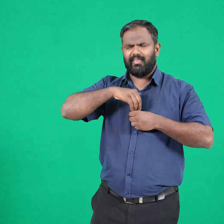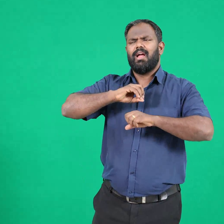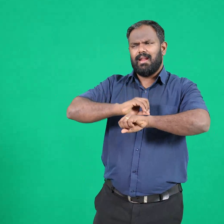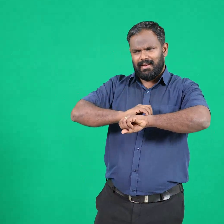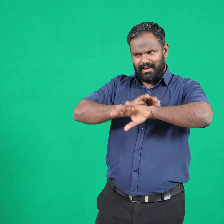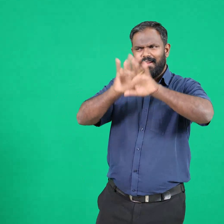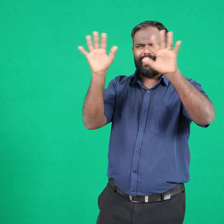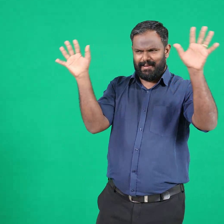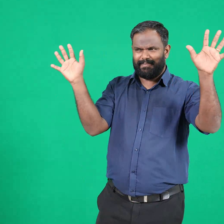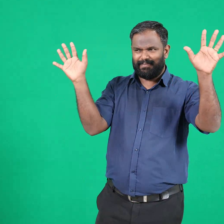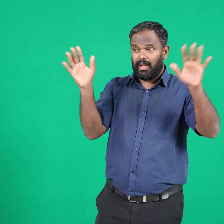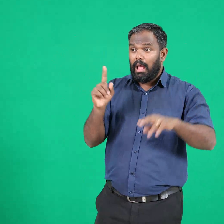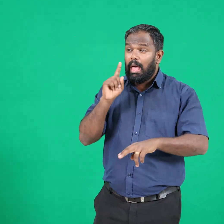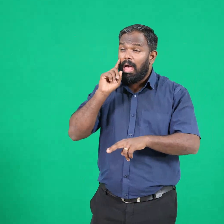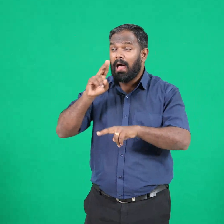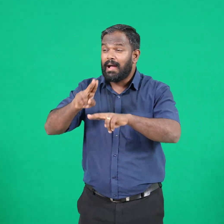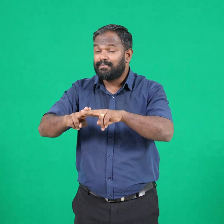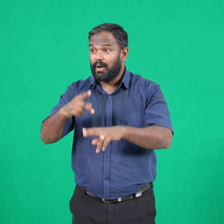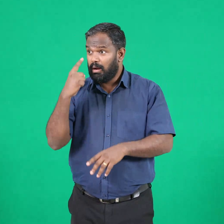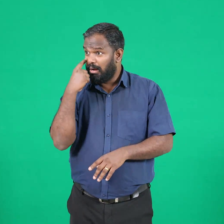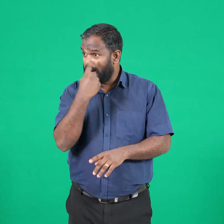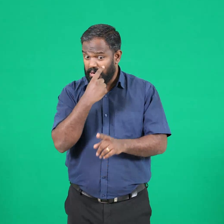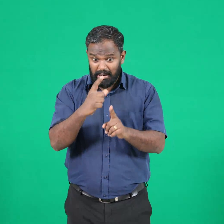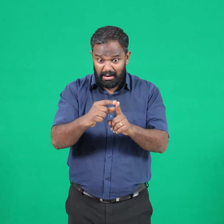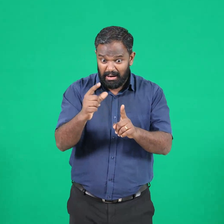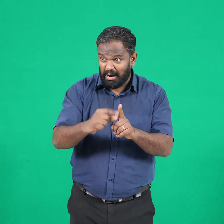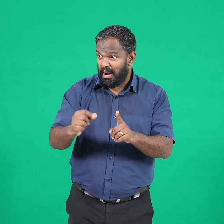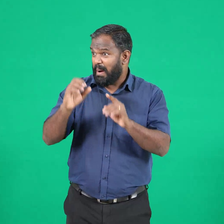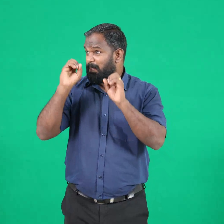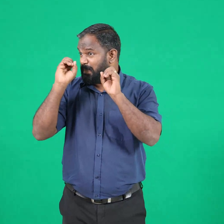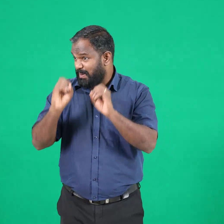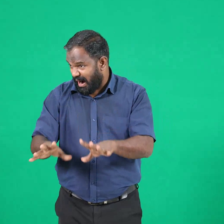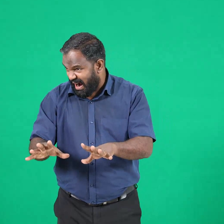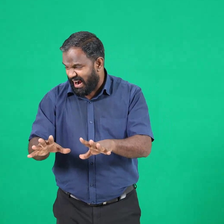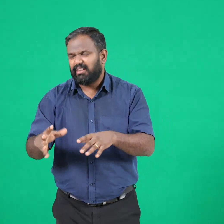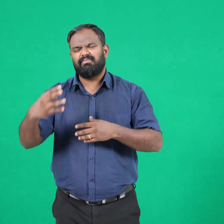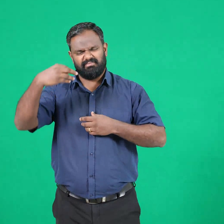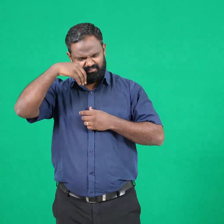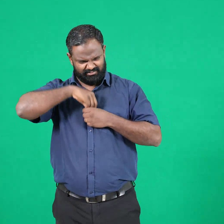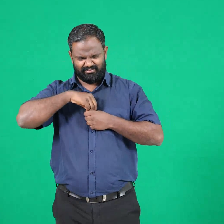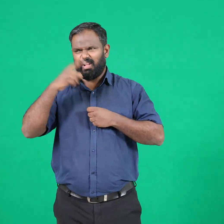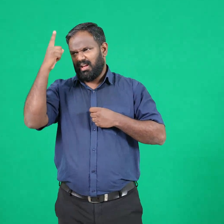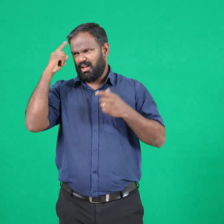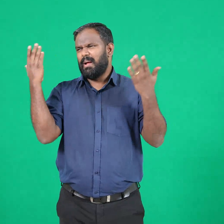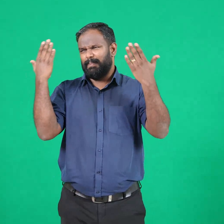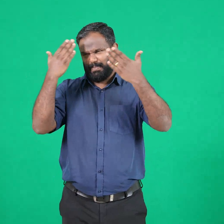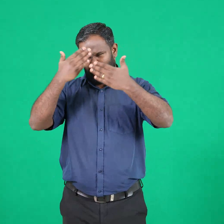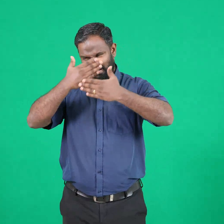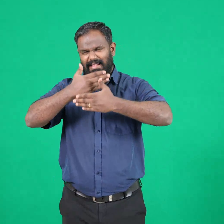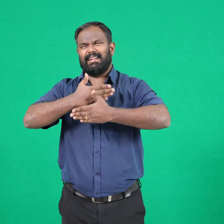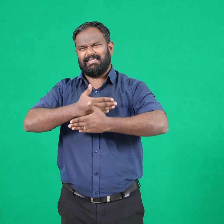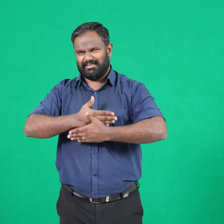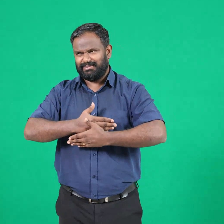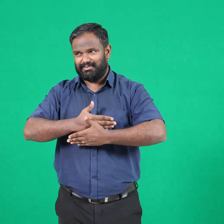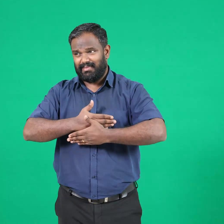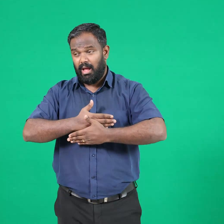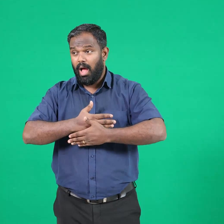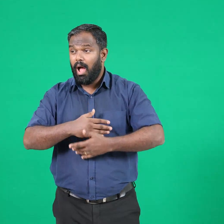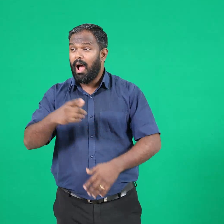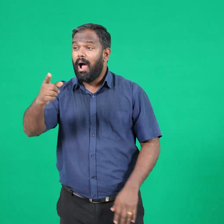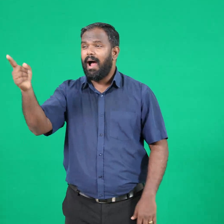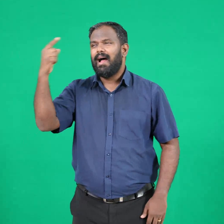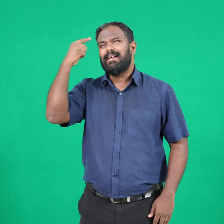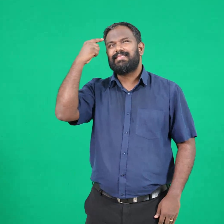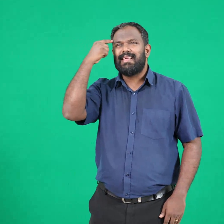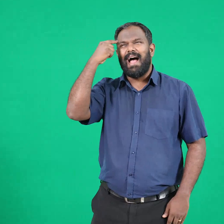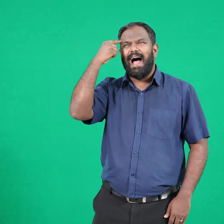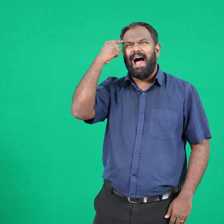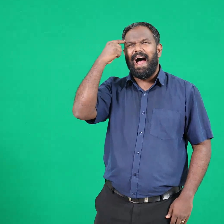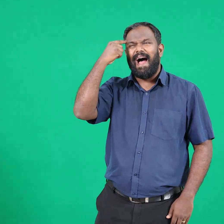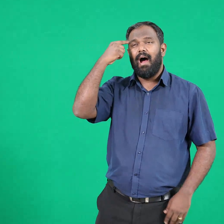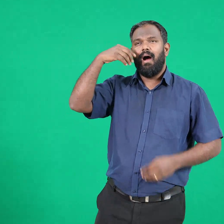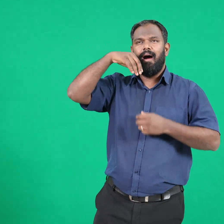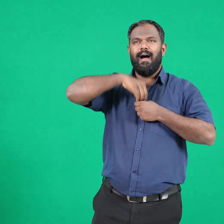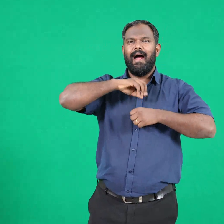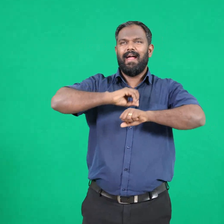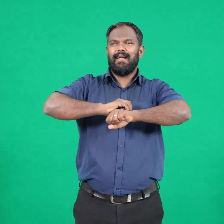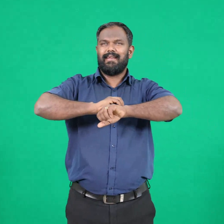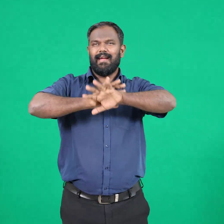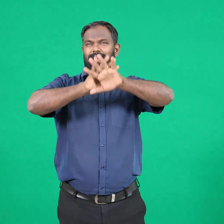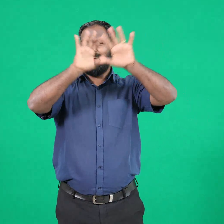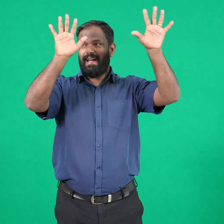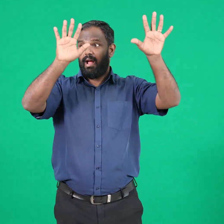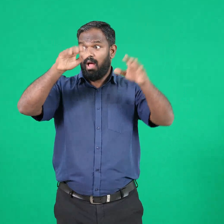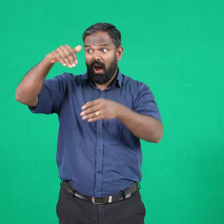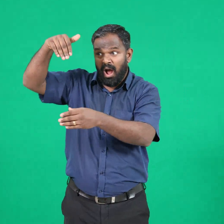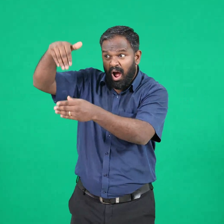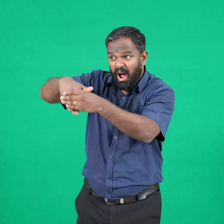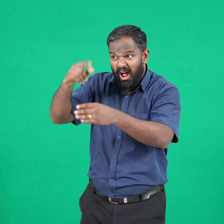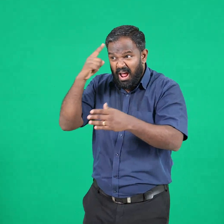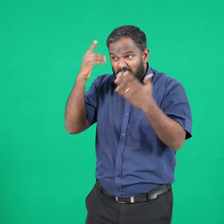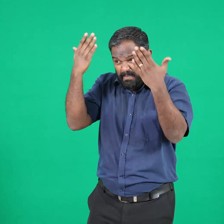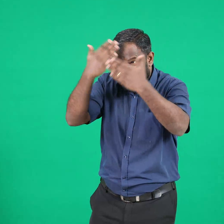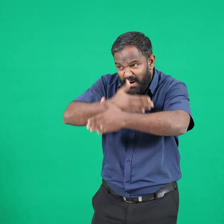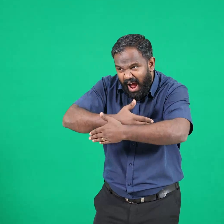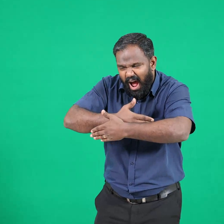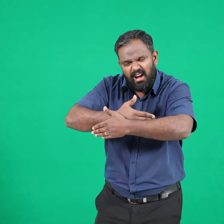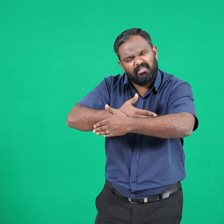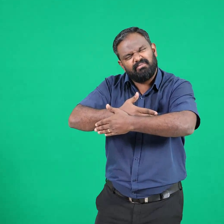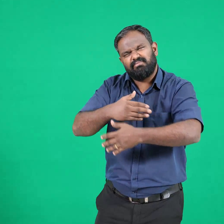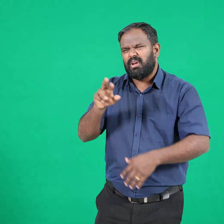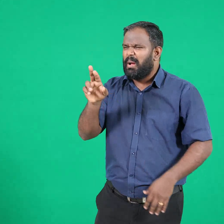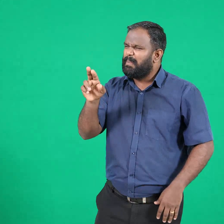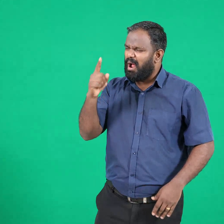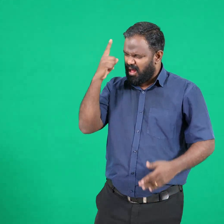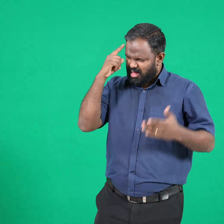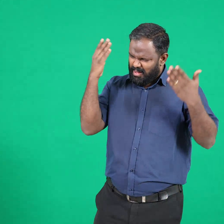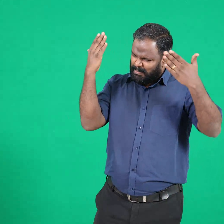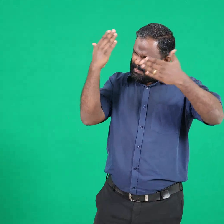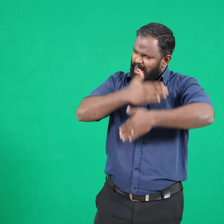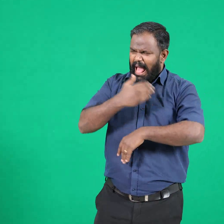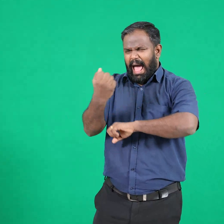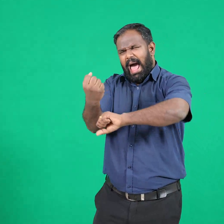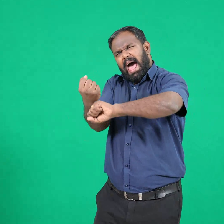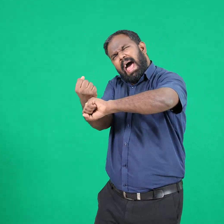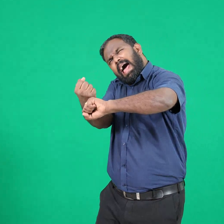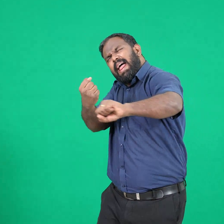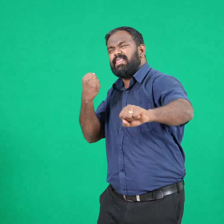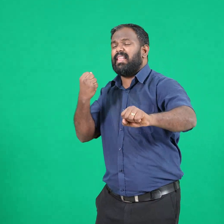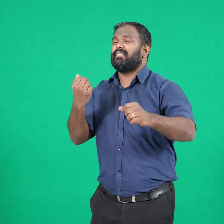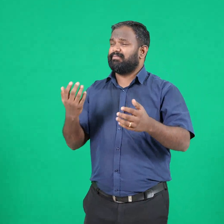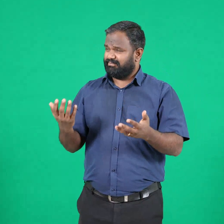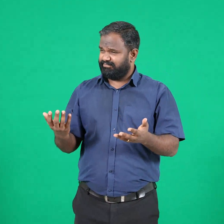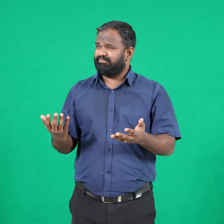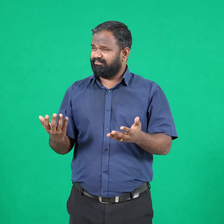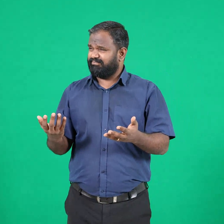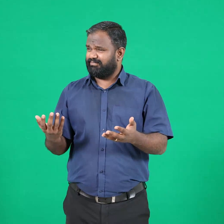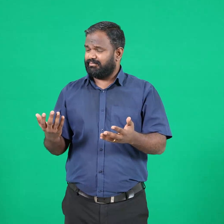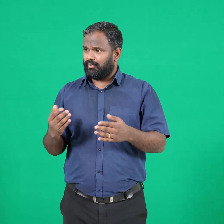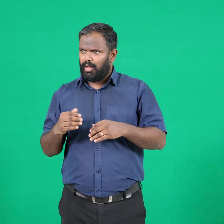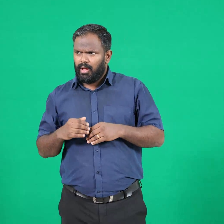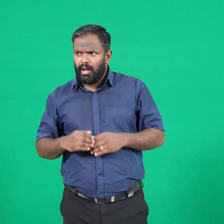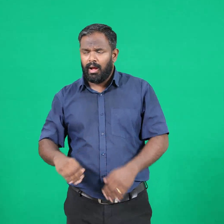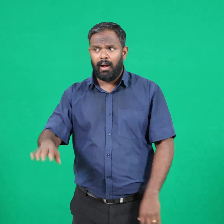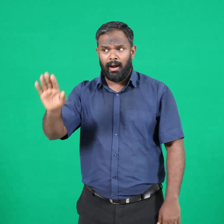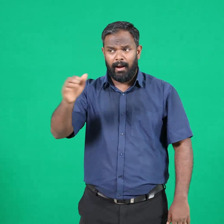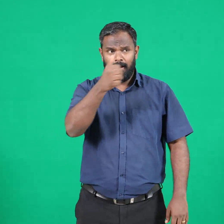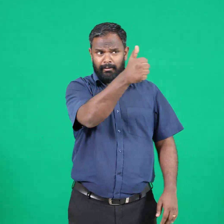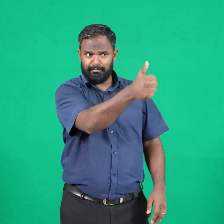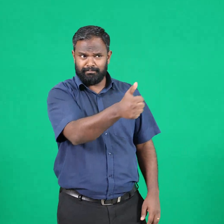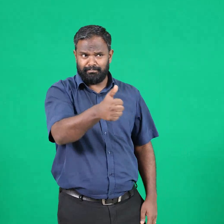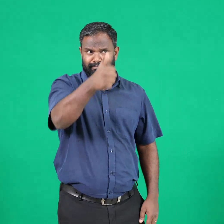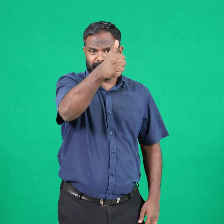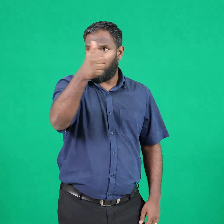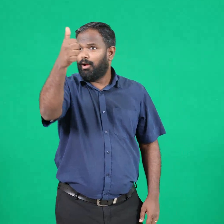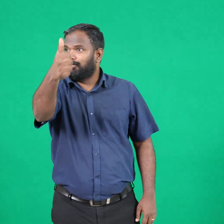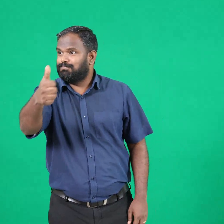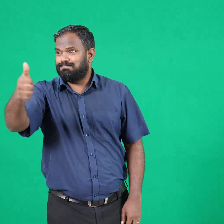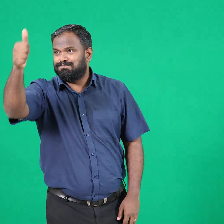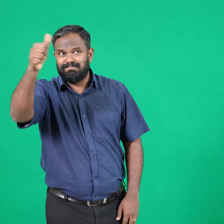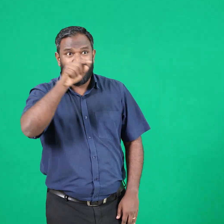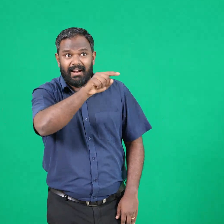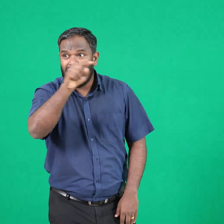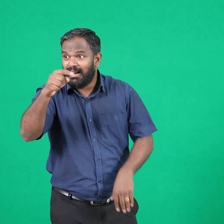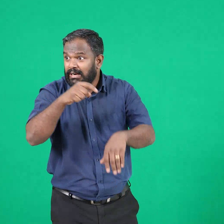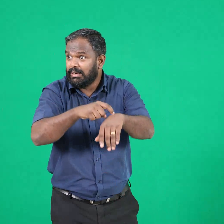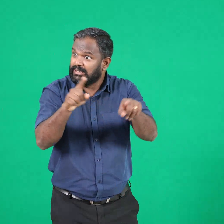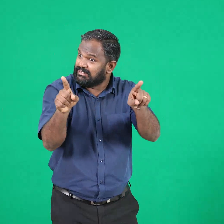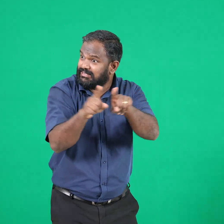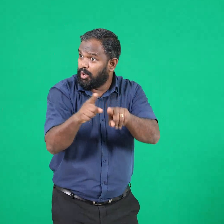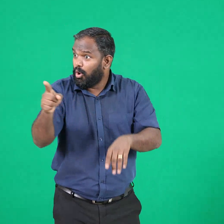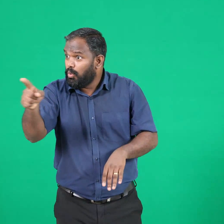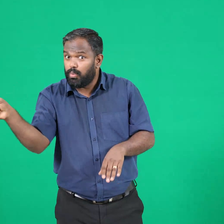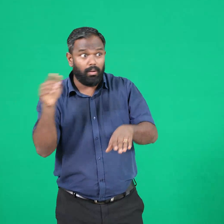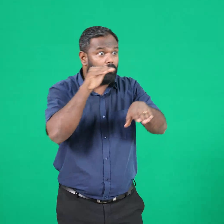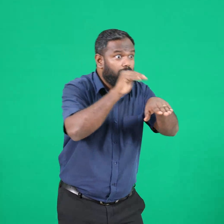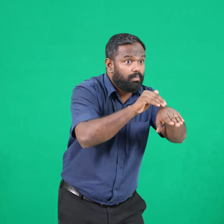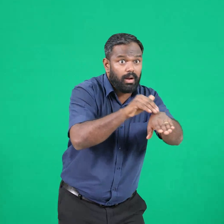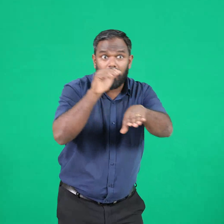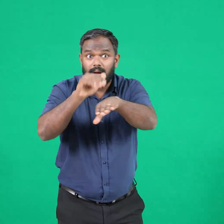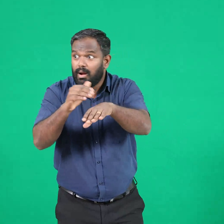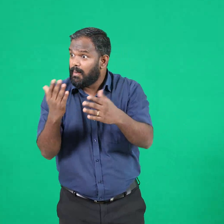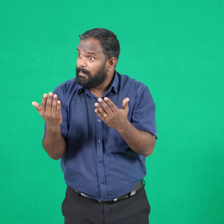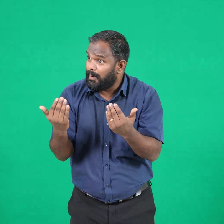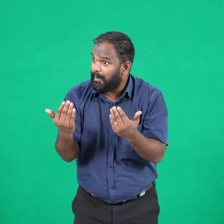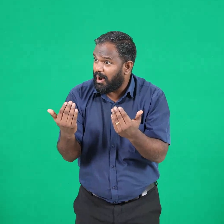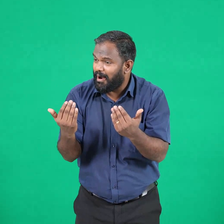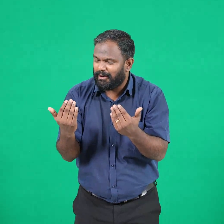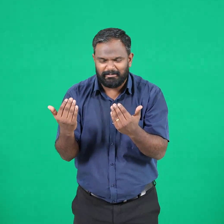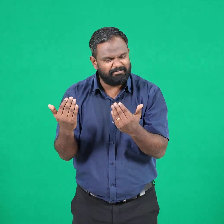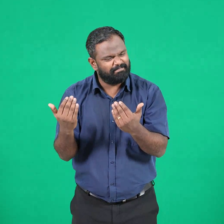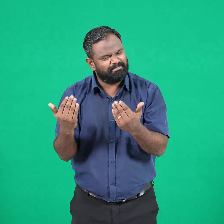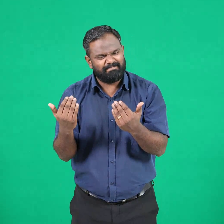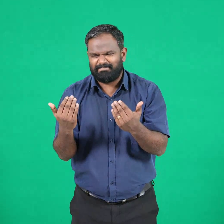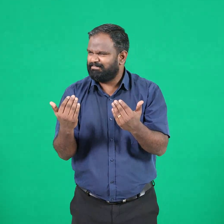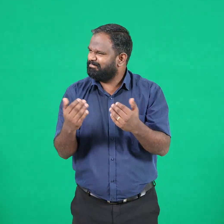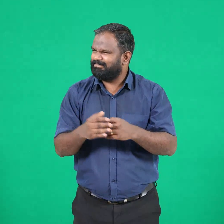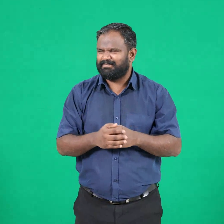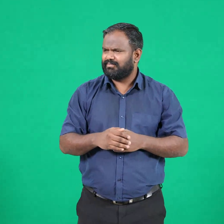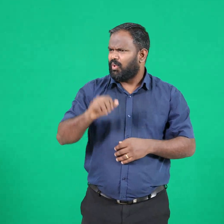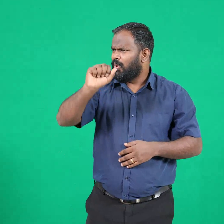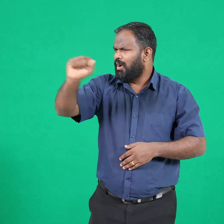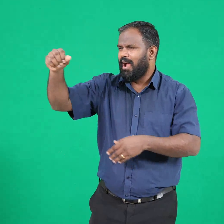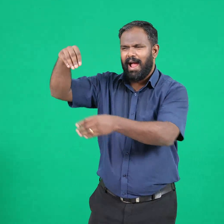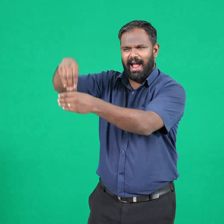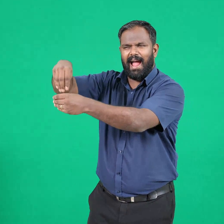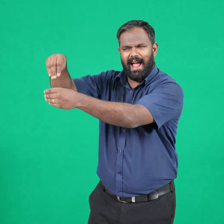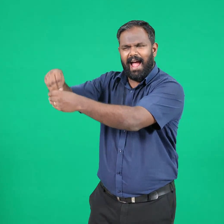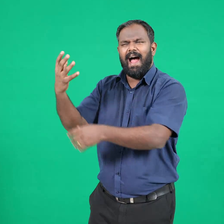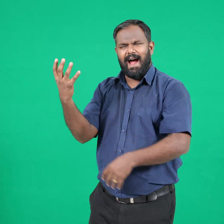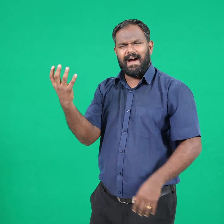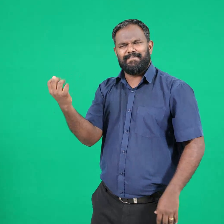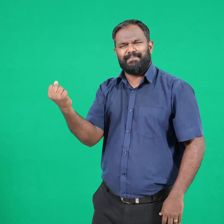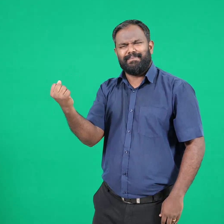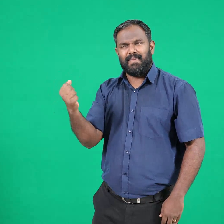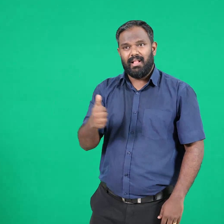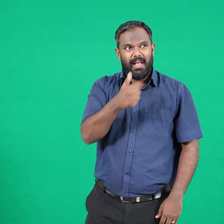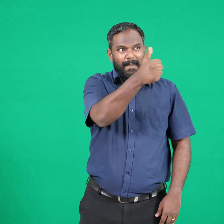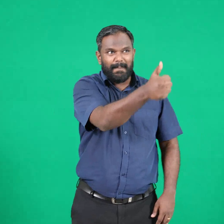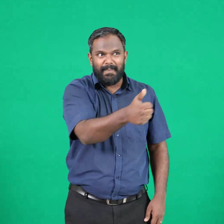But if your eyes are bad, your whole body will be full of darkness. If then the light within you is darkness, how great is that darkness!